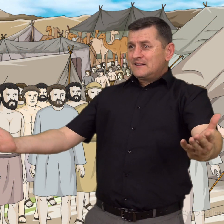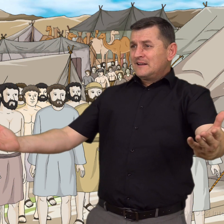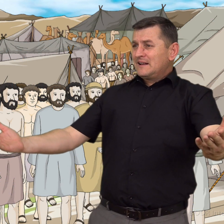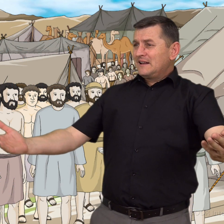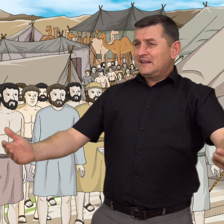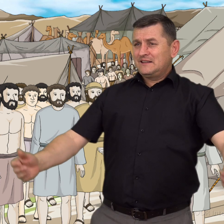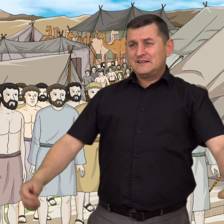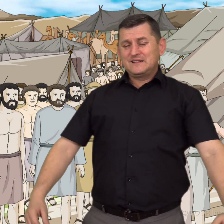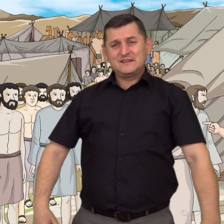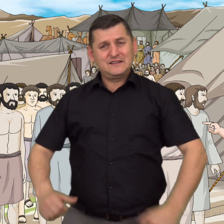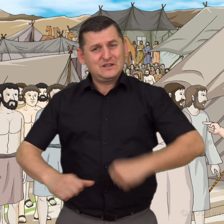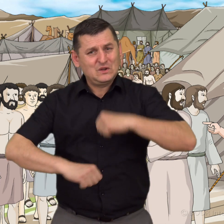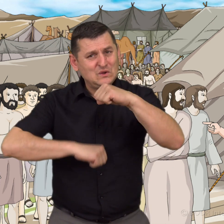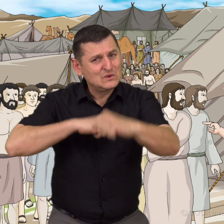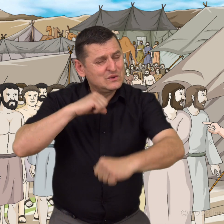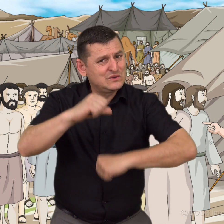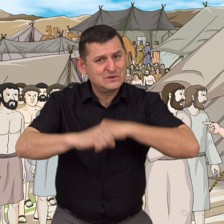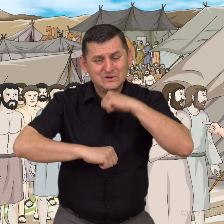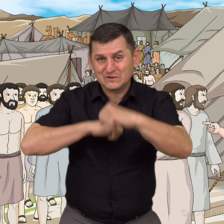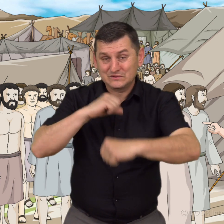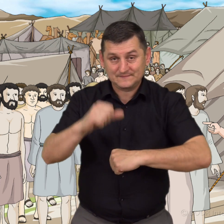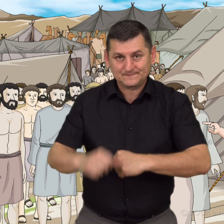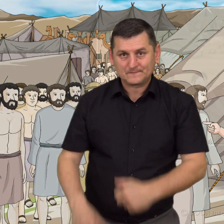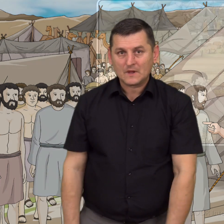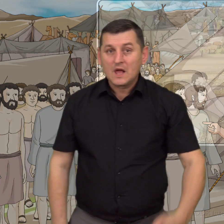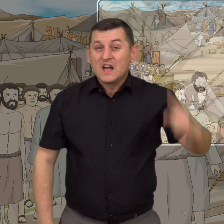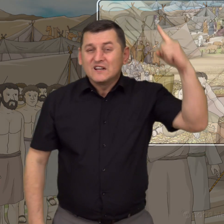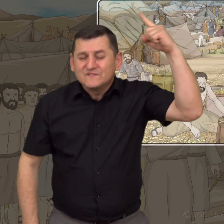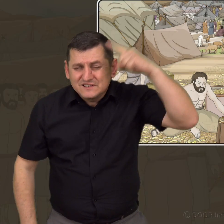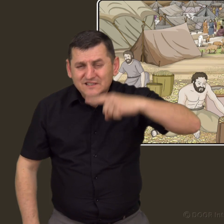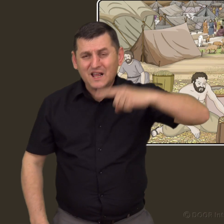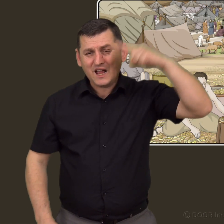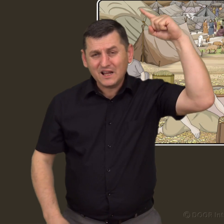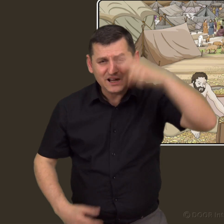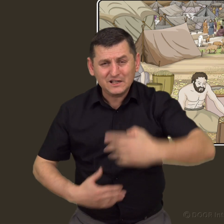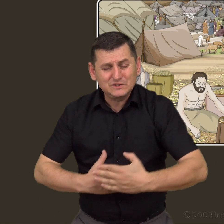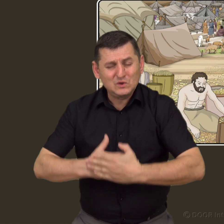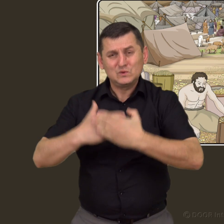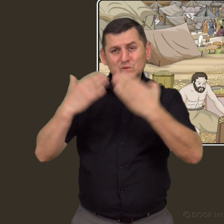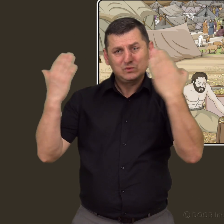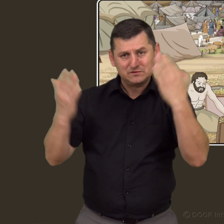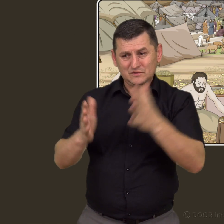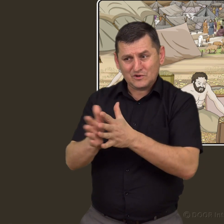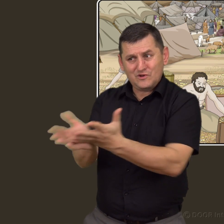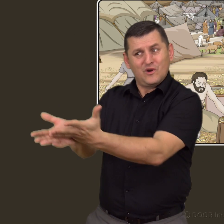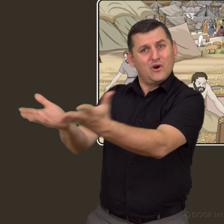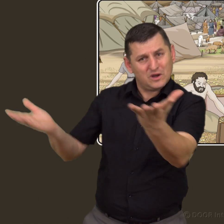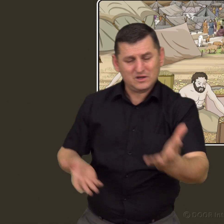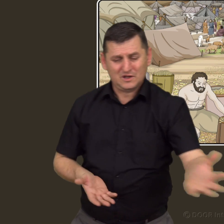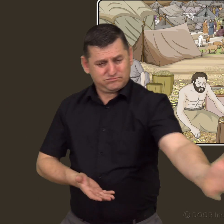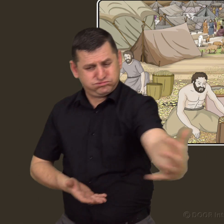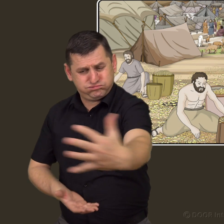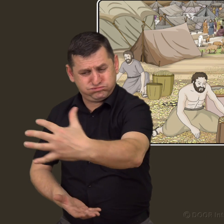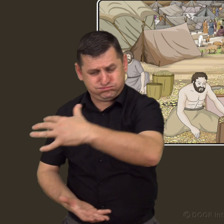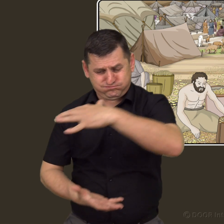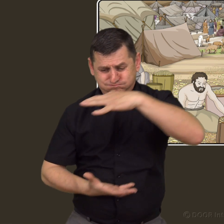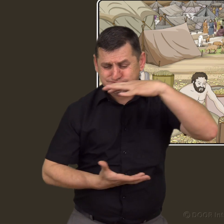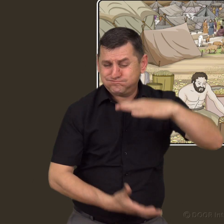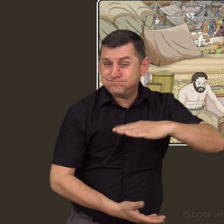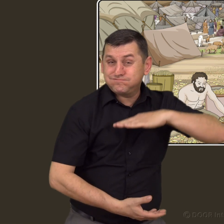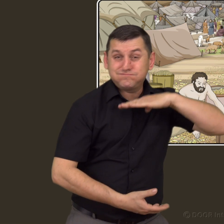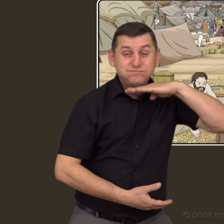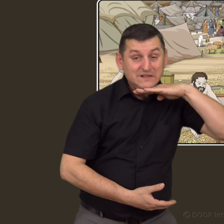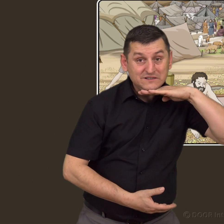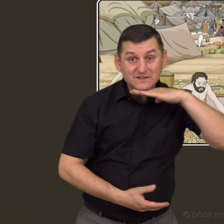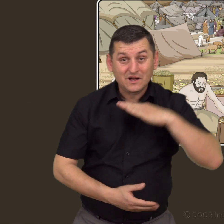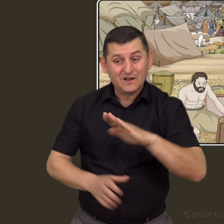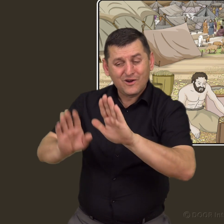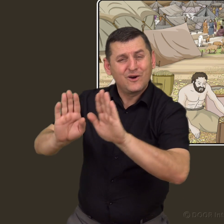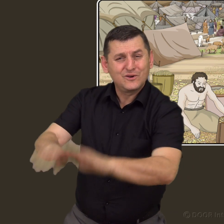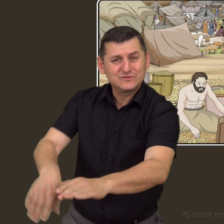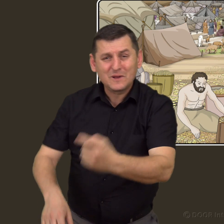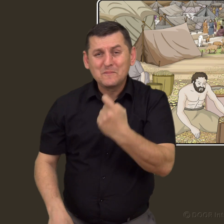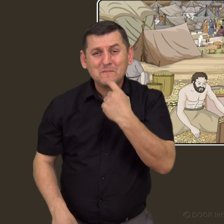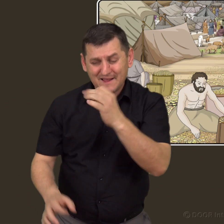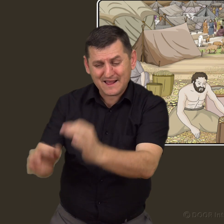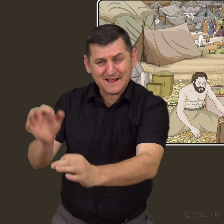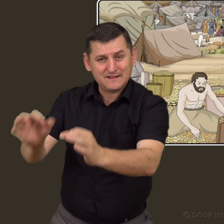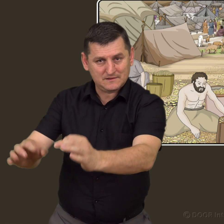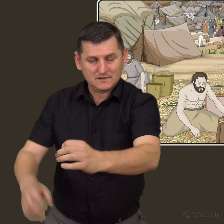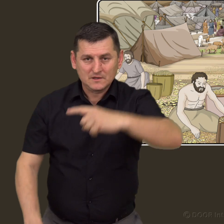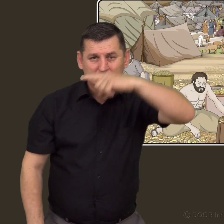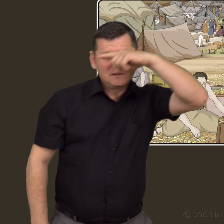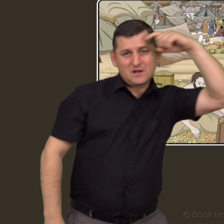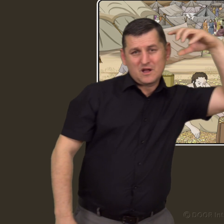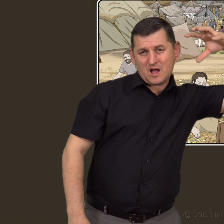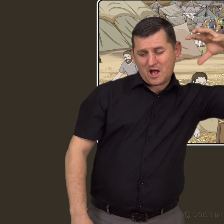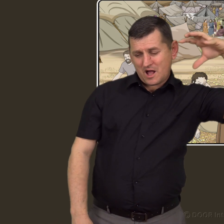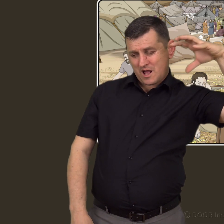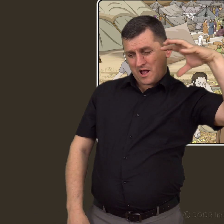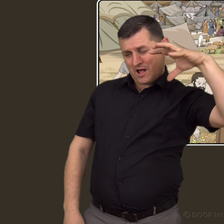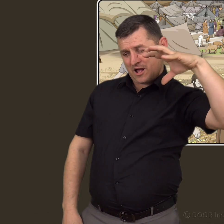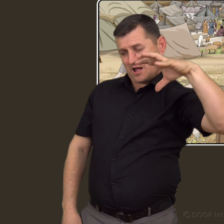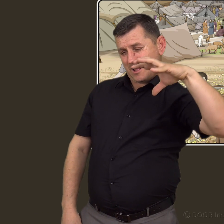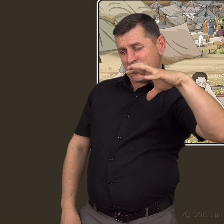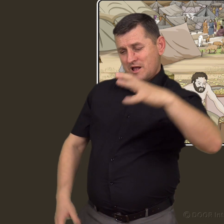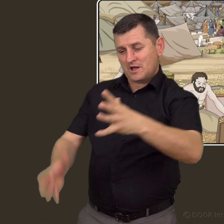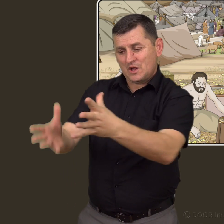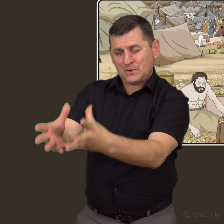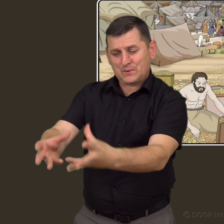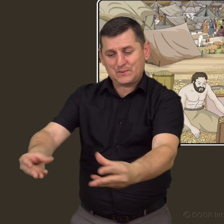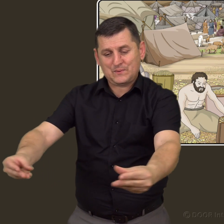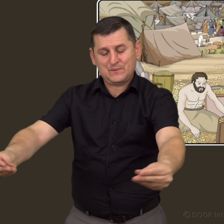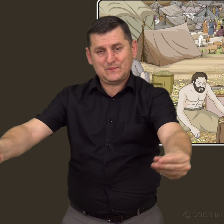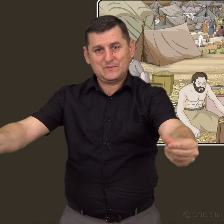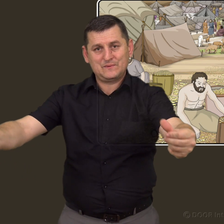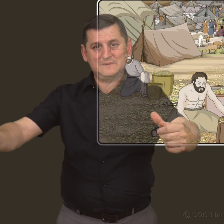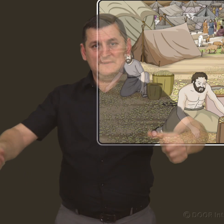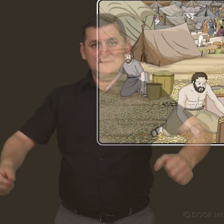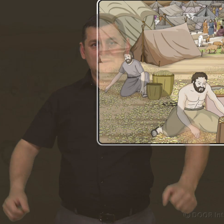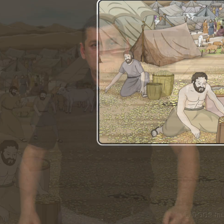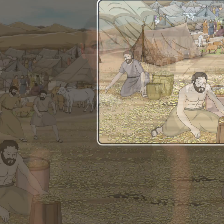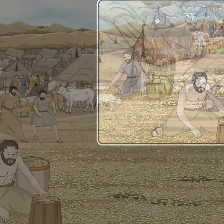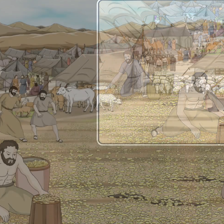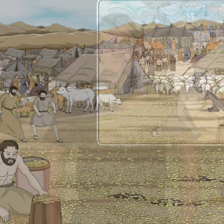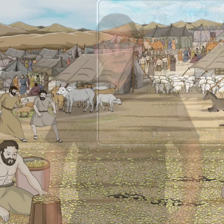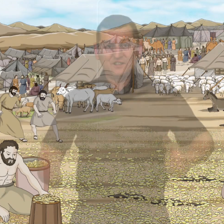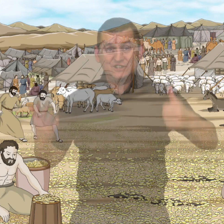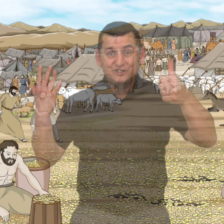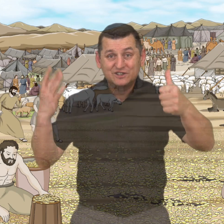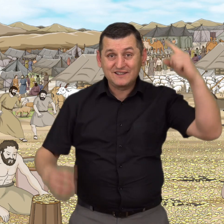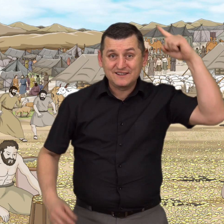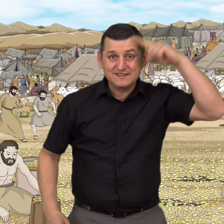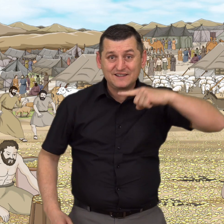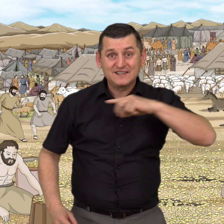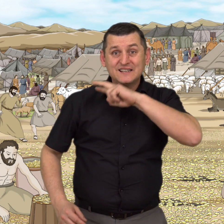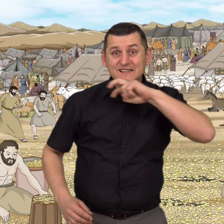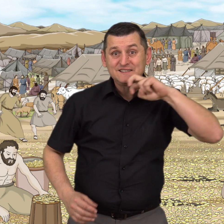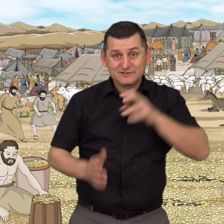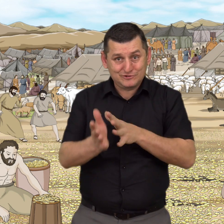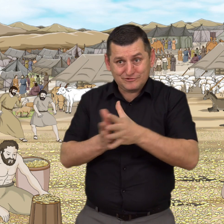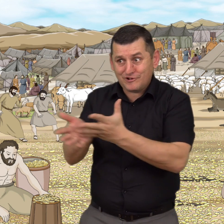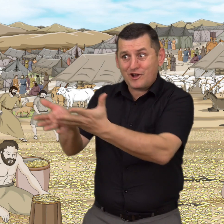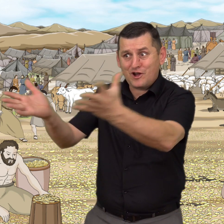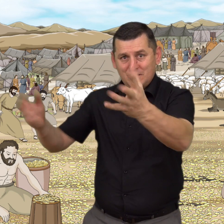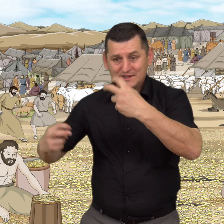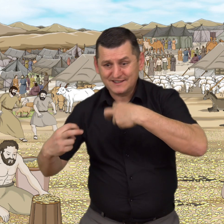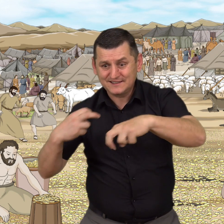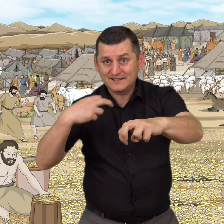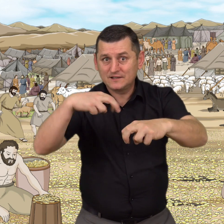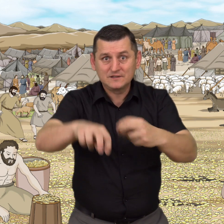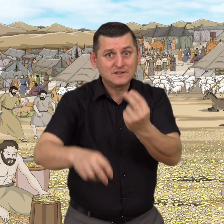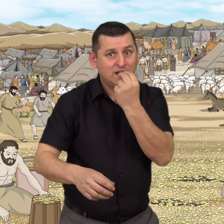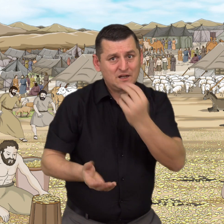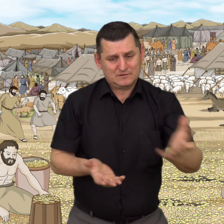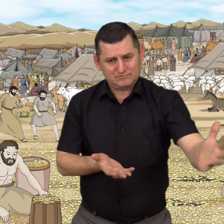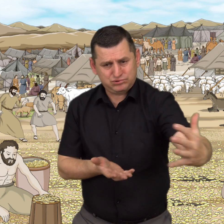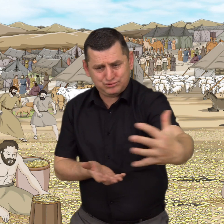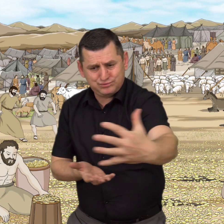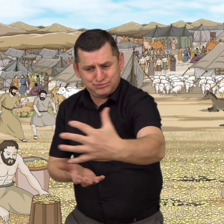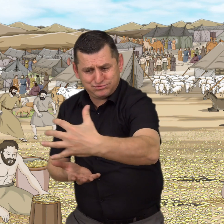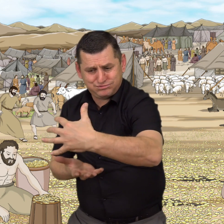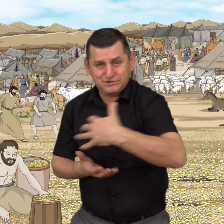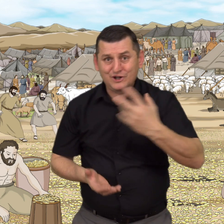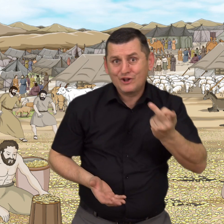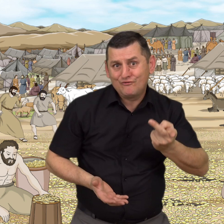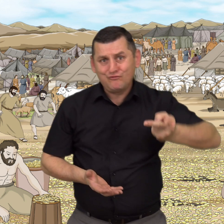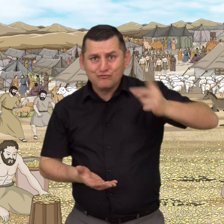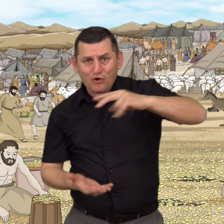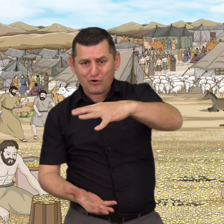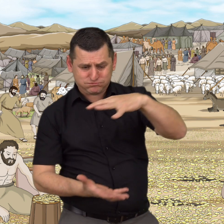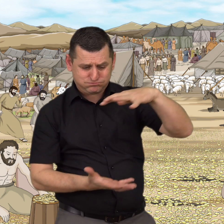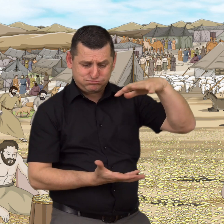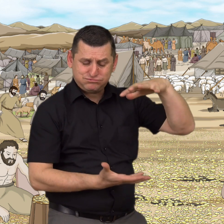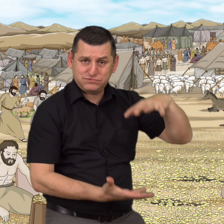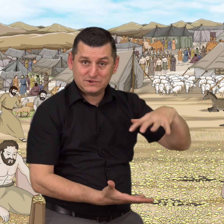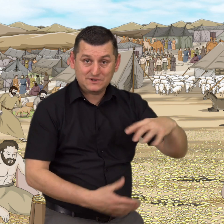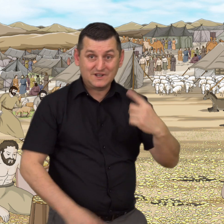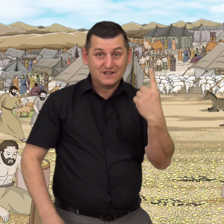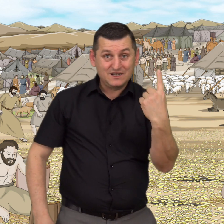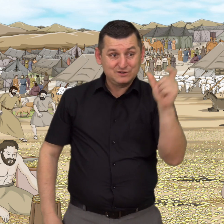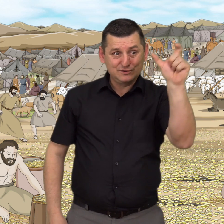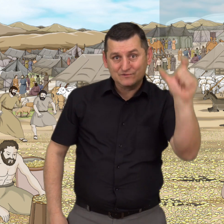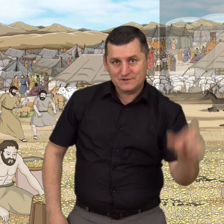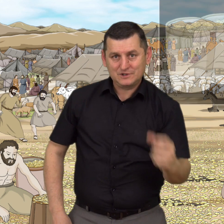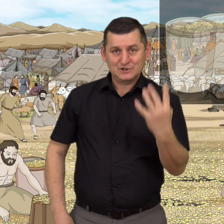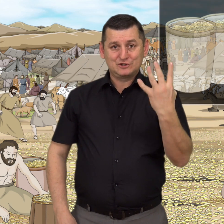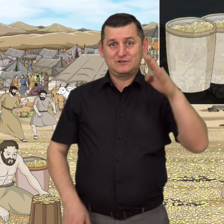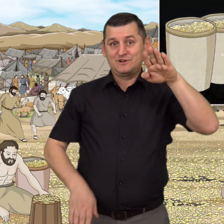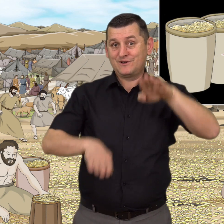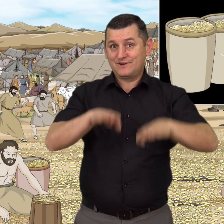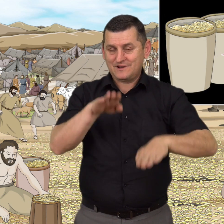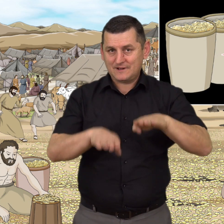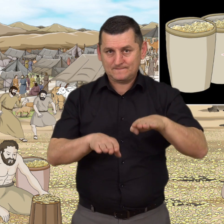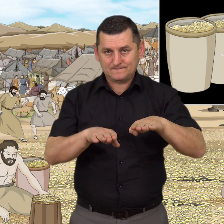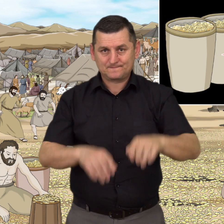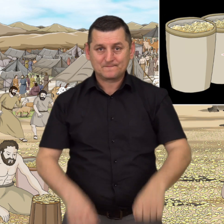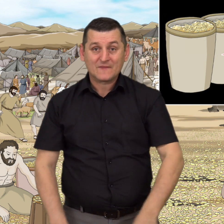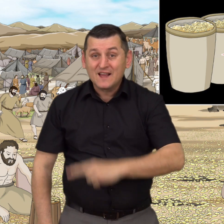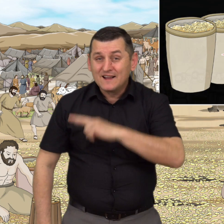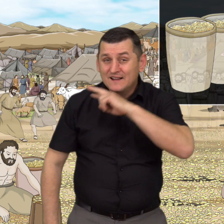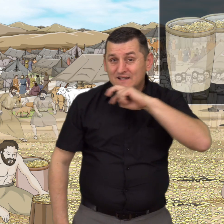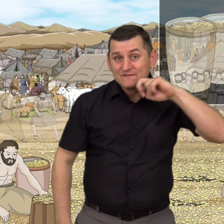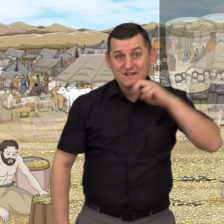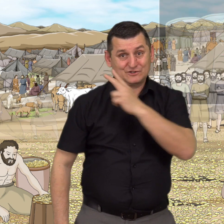On the sixth day, they gathered twice as much food—two omers per person —and all the leaders of the congregation came and reported this to Moses.